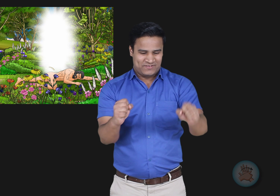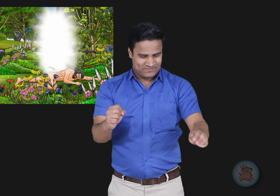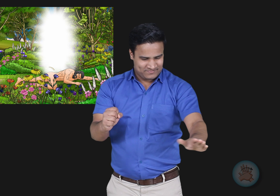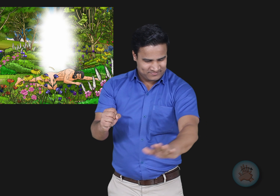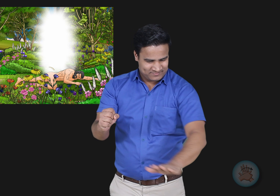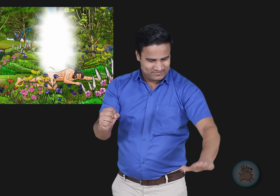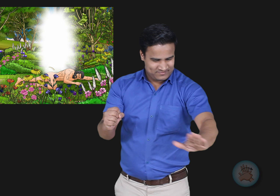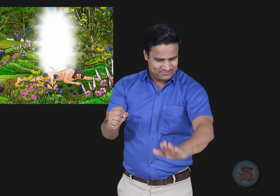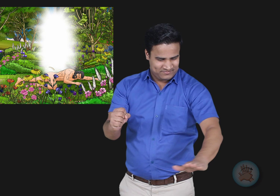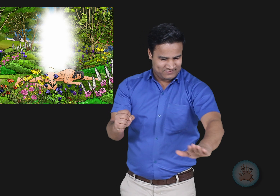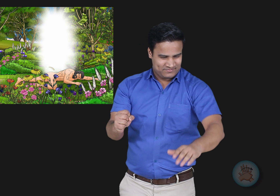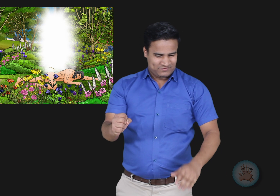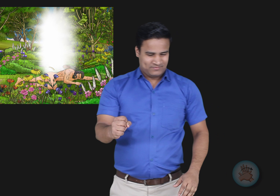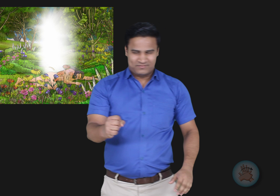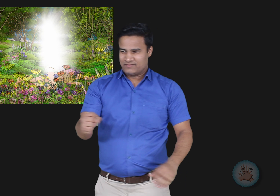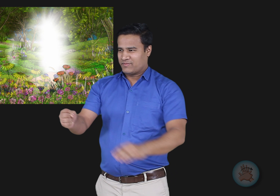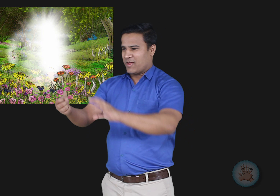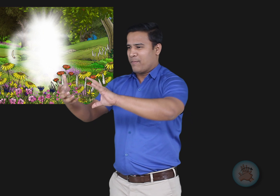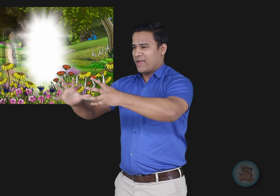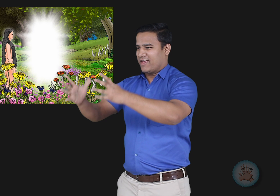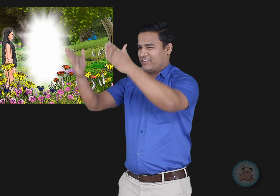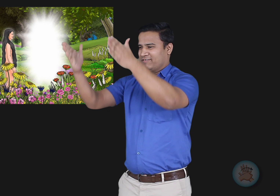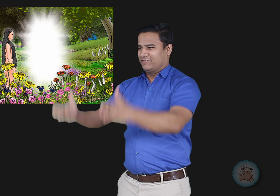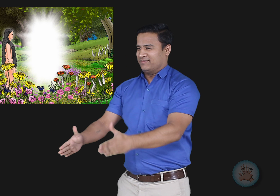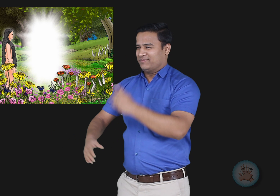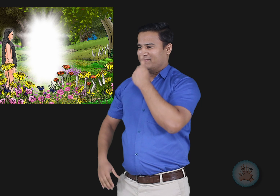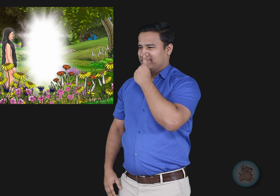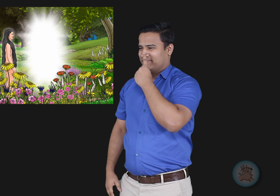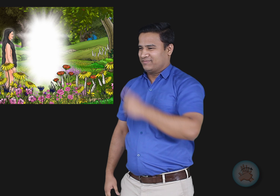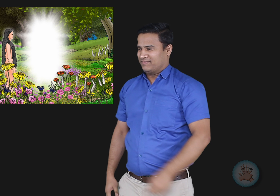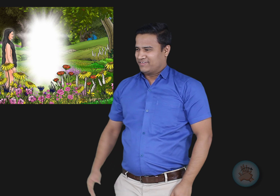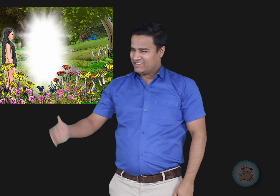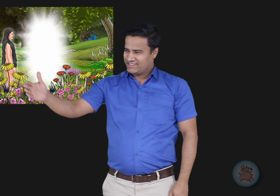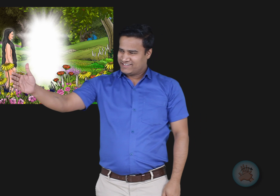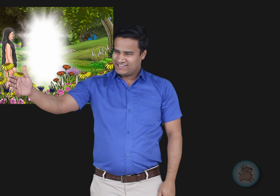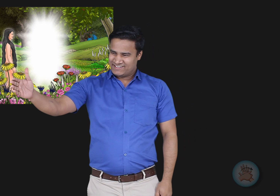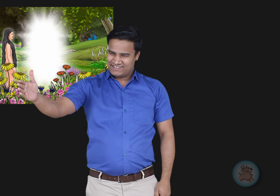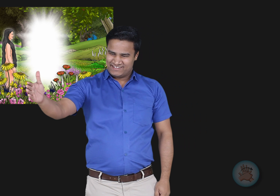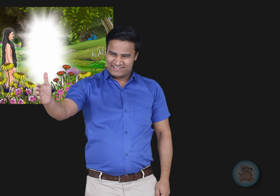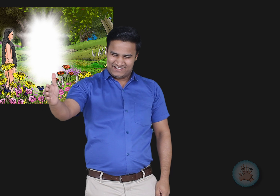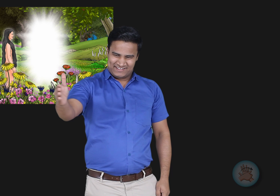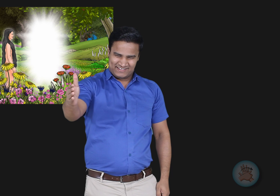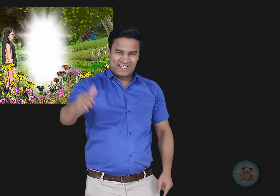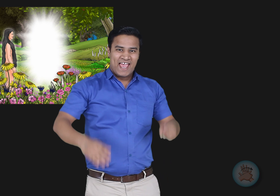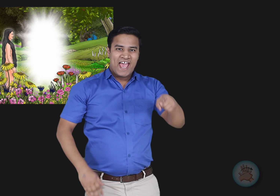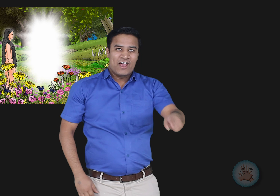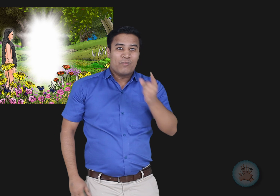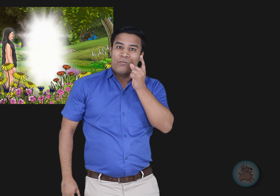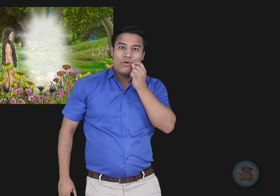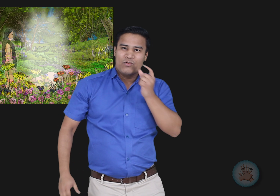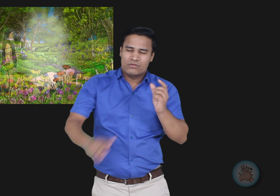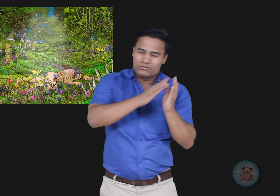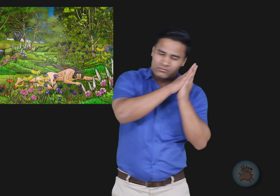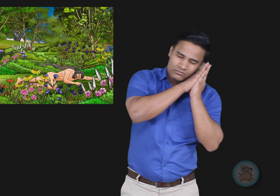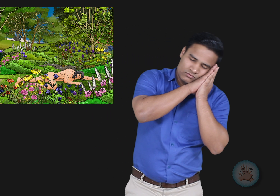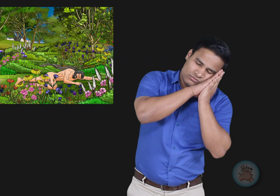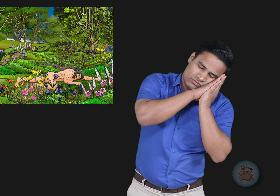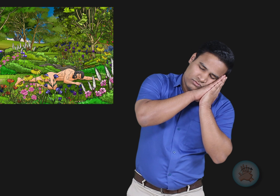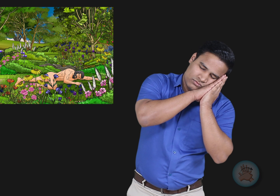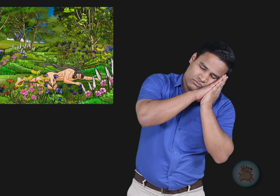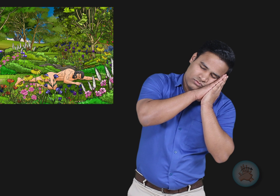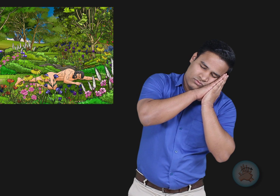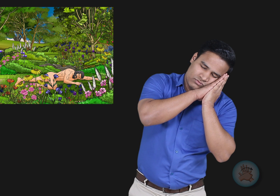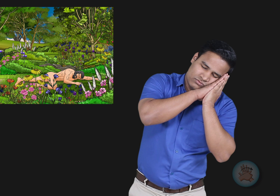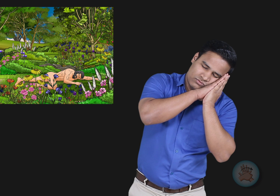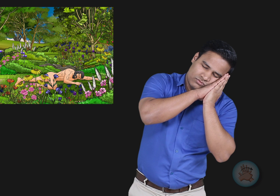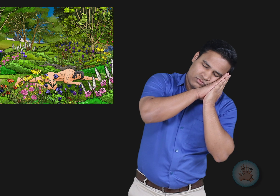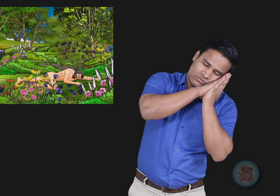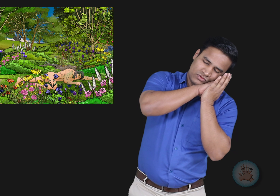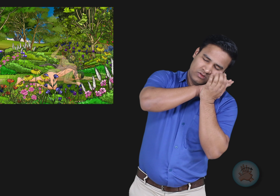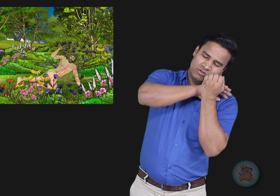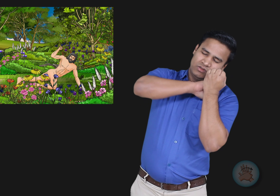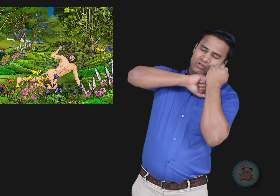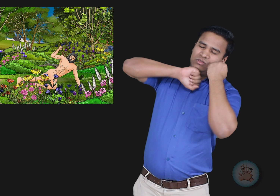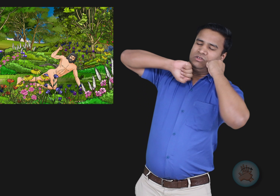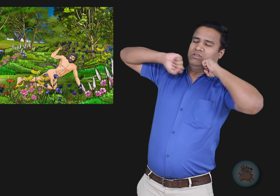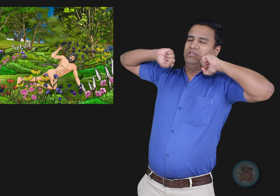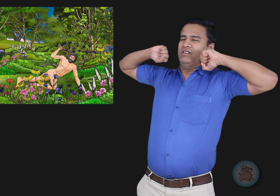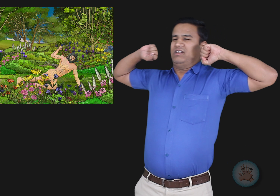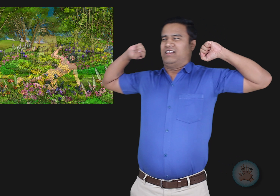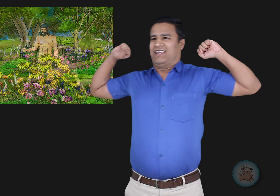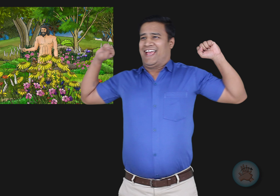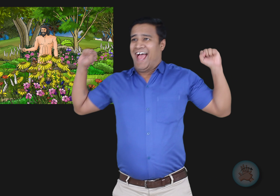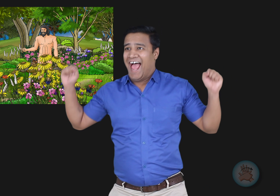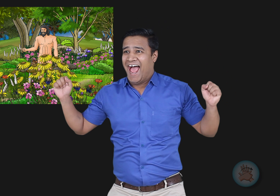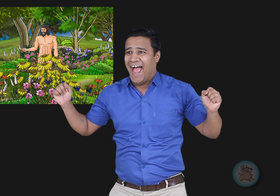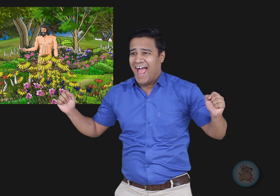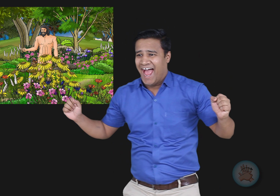And from the rib that the LORD God had taken from the man, He made a woman and brought her to him.